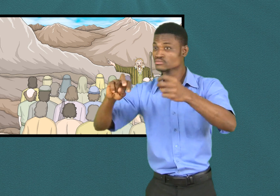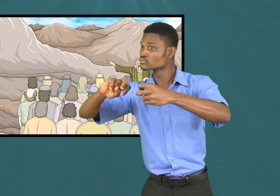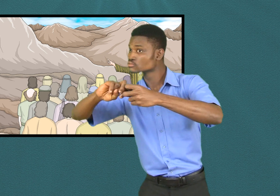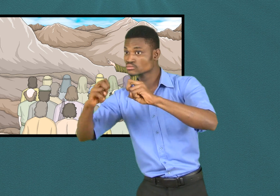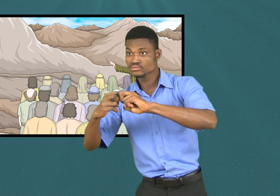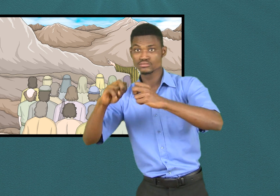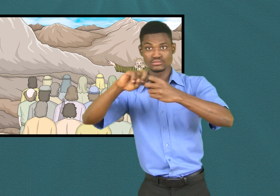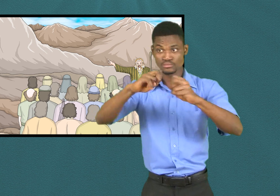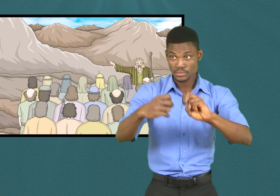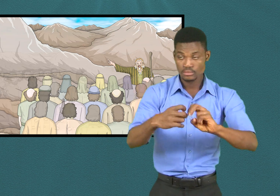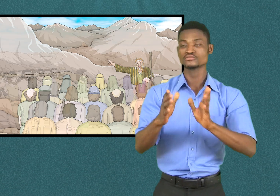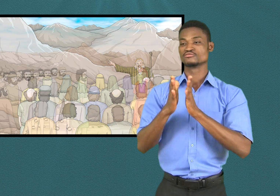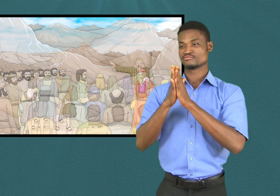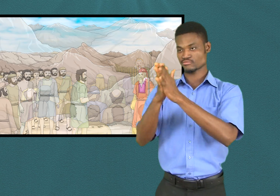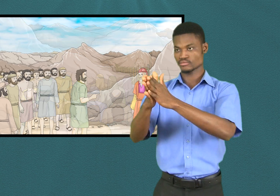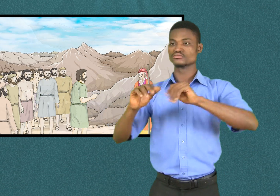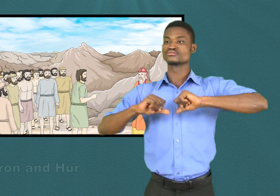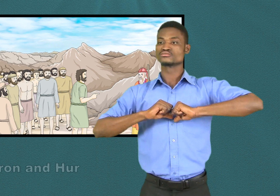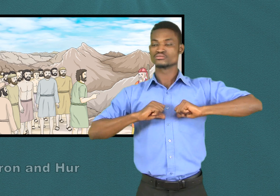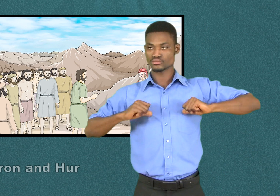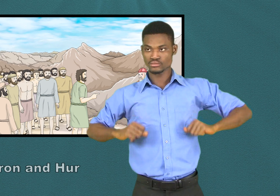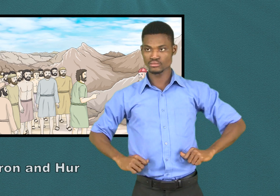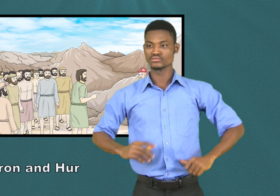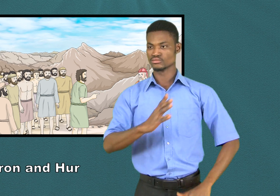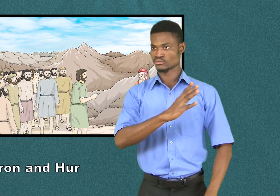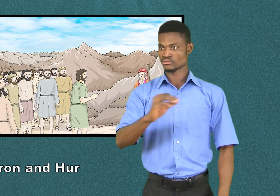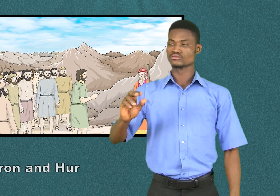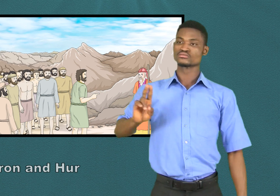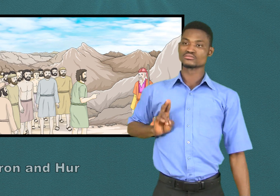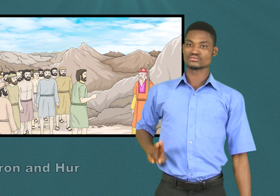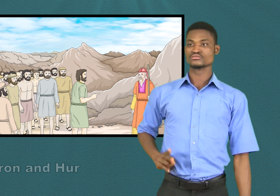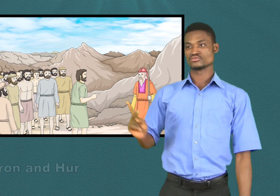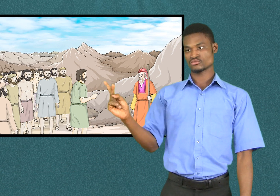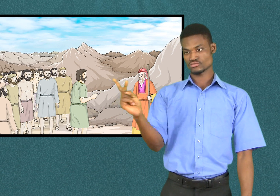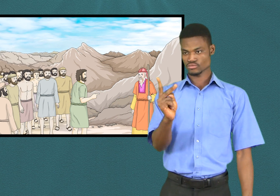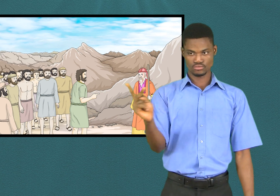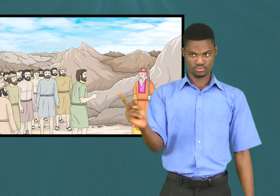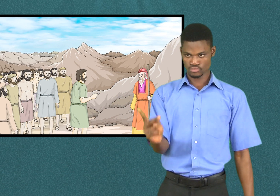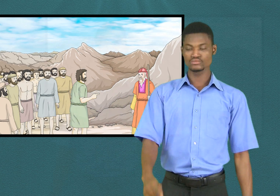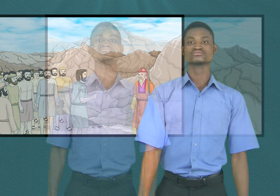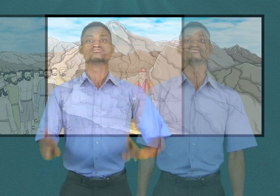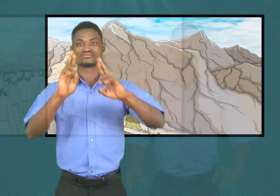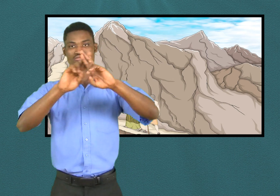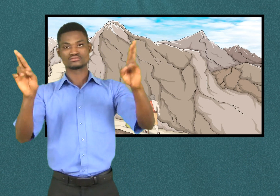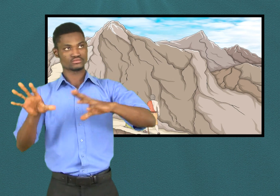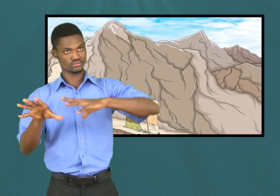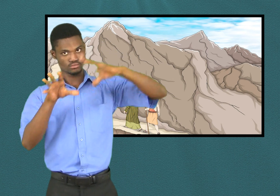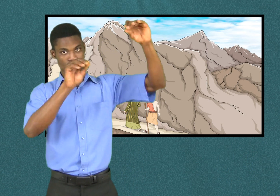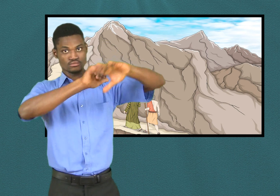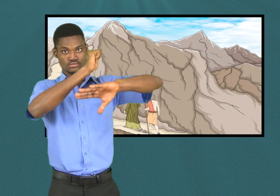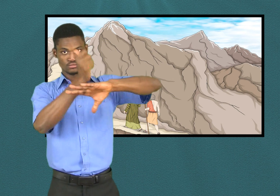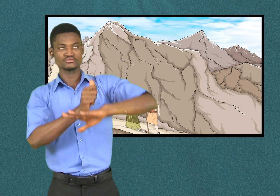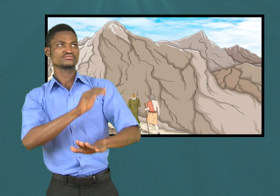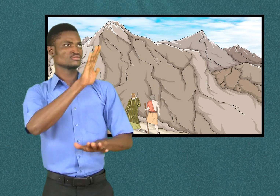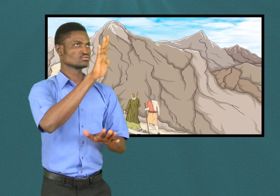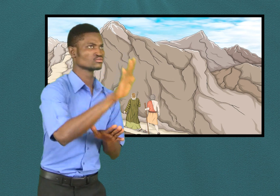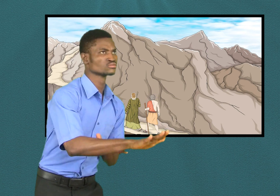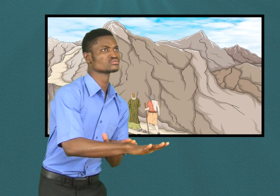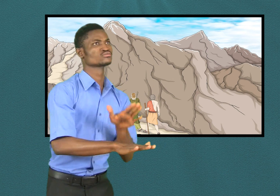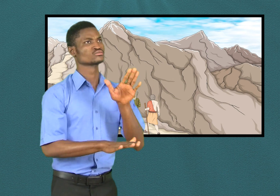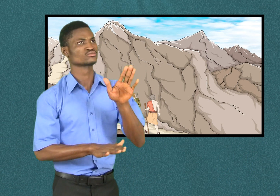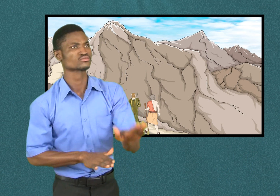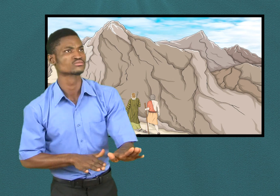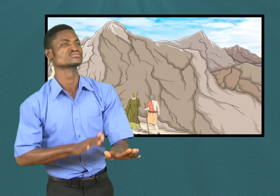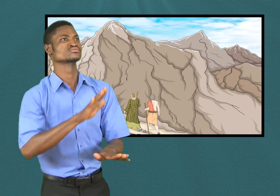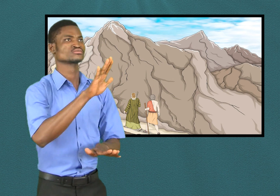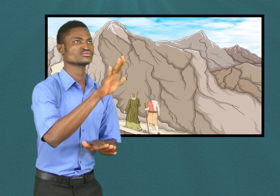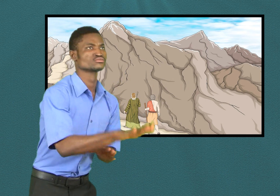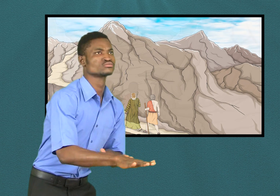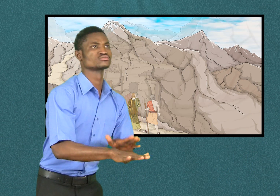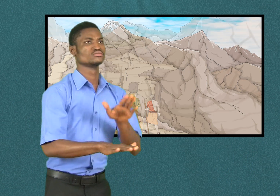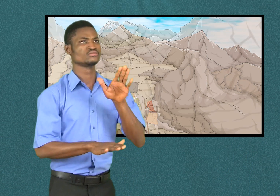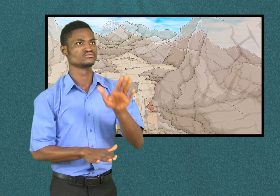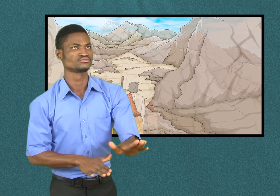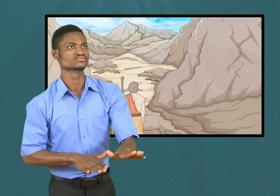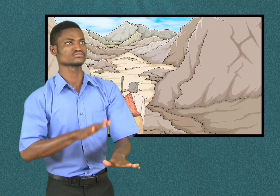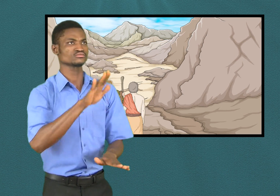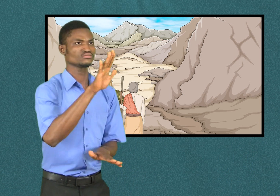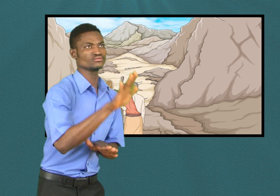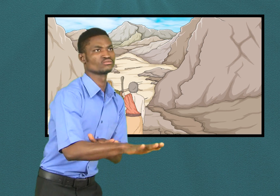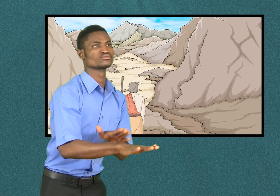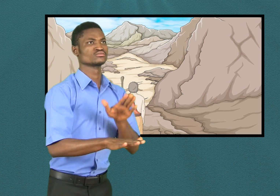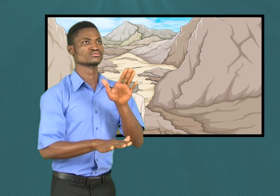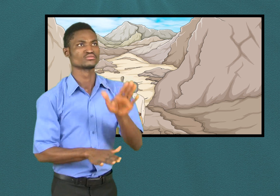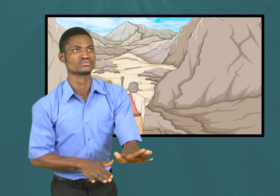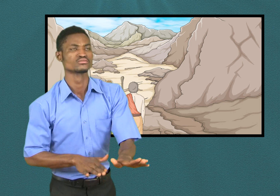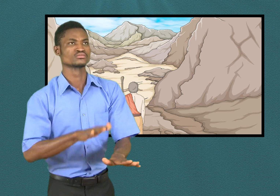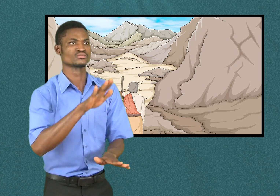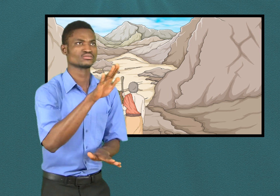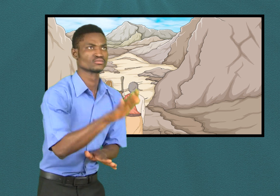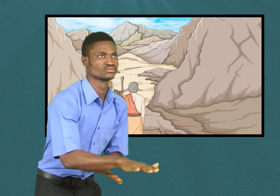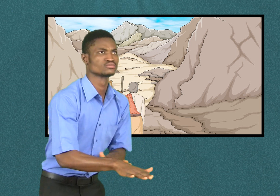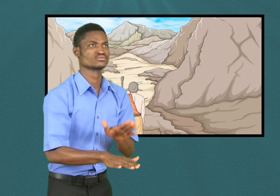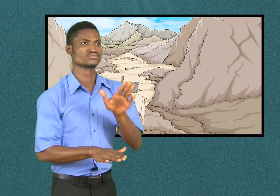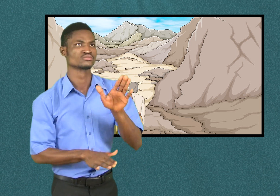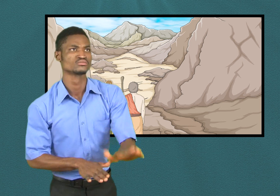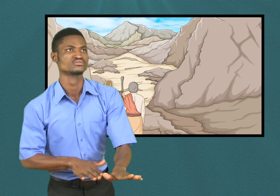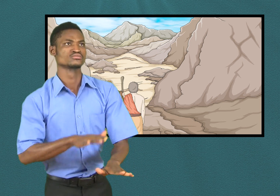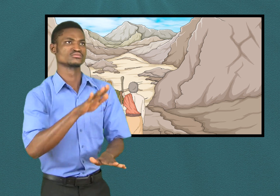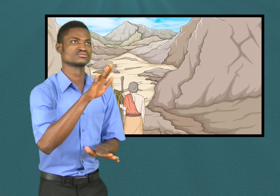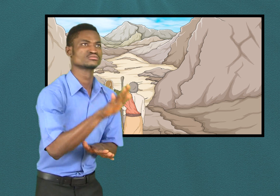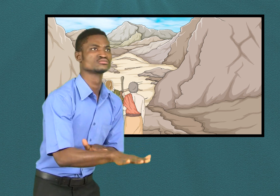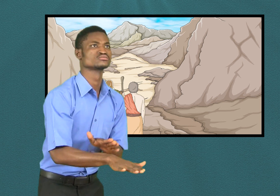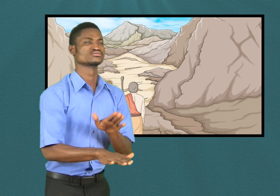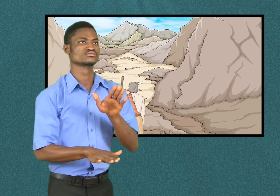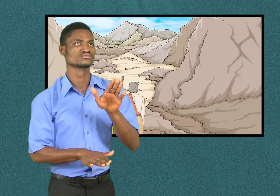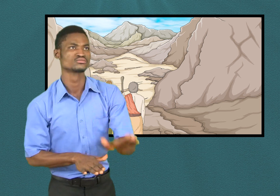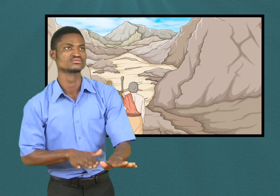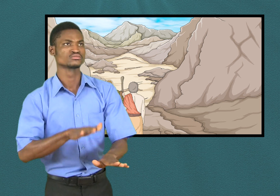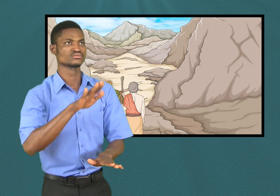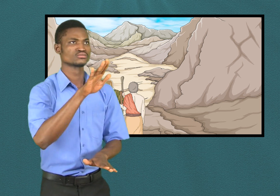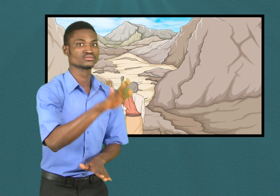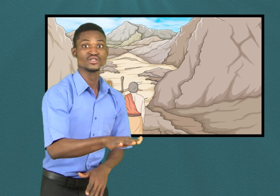Aaron and Hur are here with you. Whoever has a dispute can go to them.”